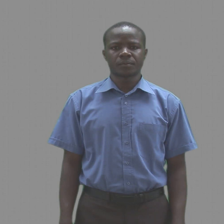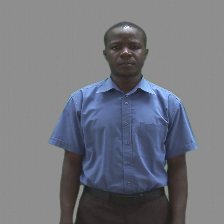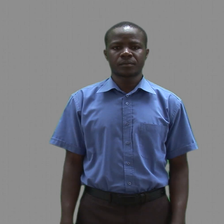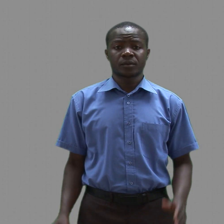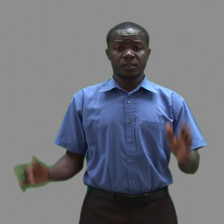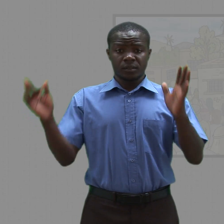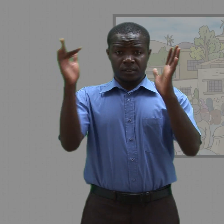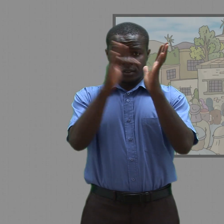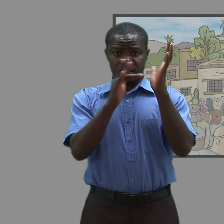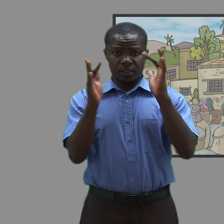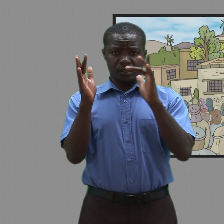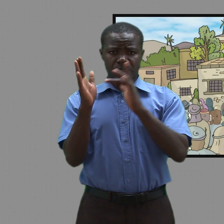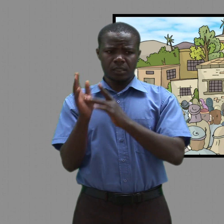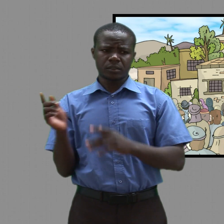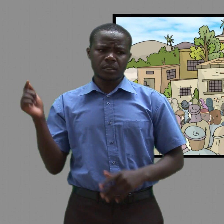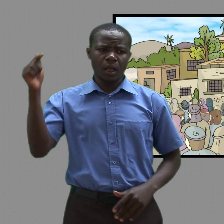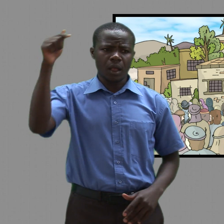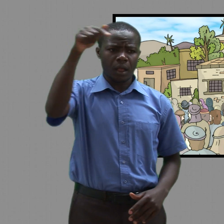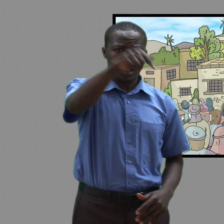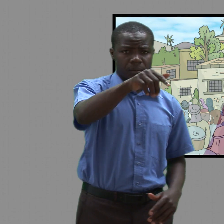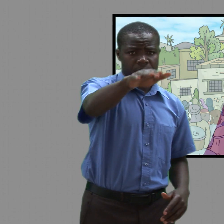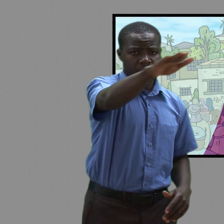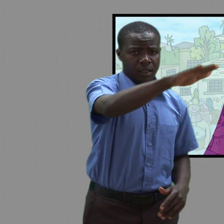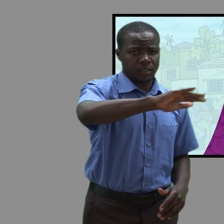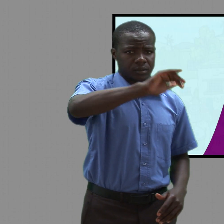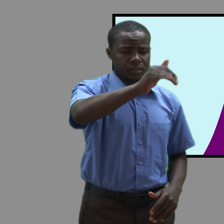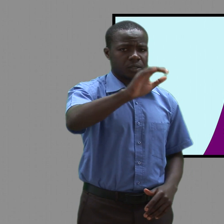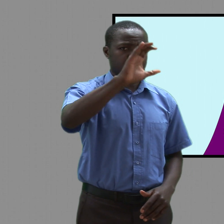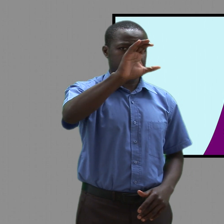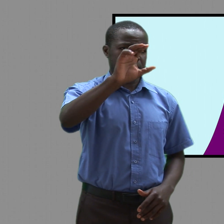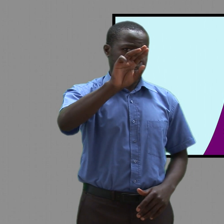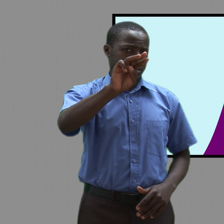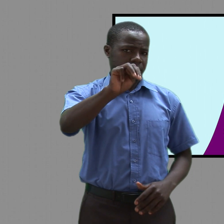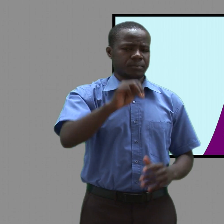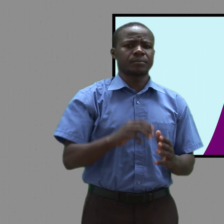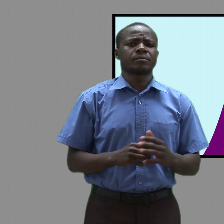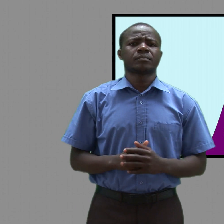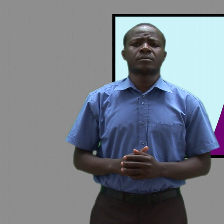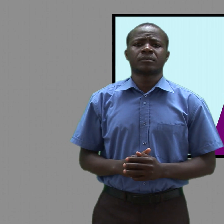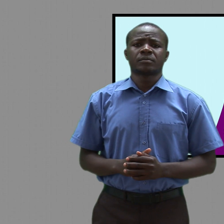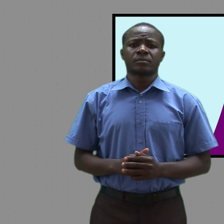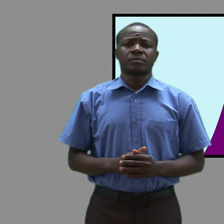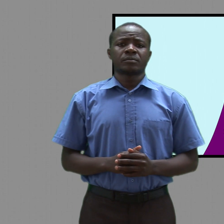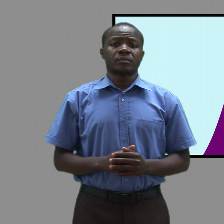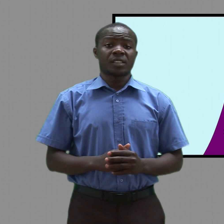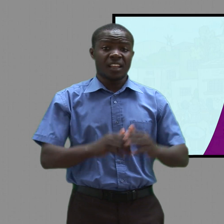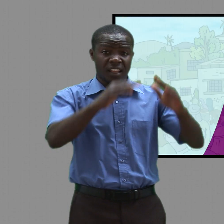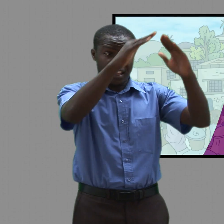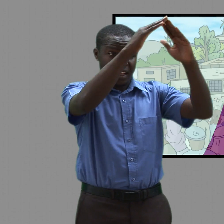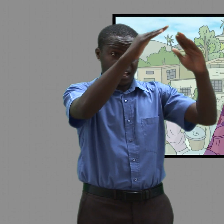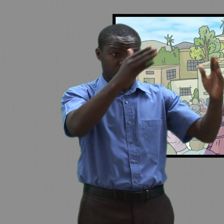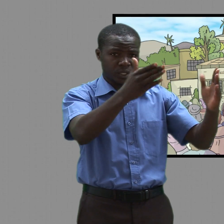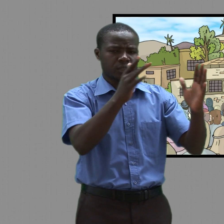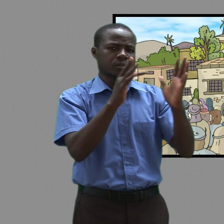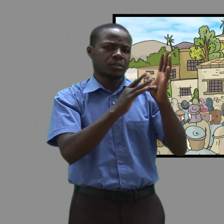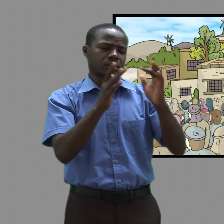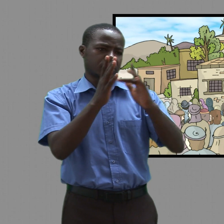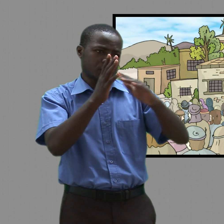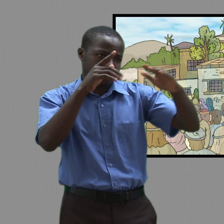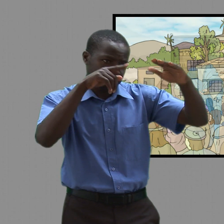A few days later Jesus went back to Capernaum.